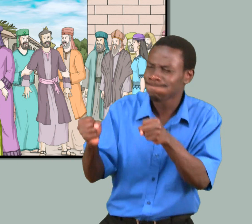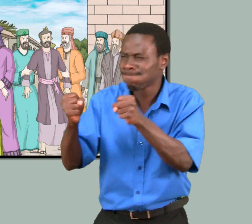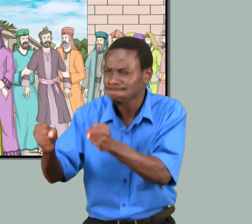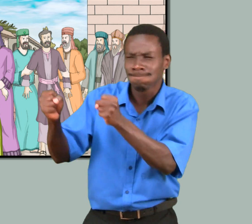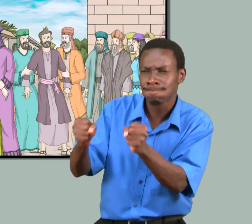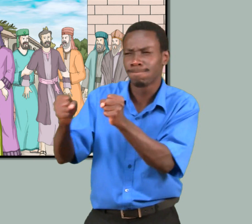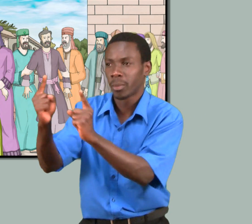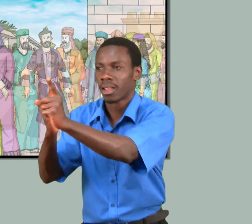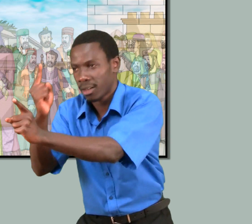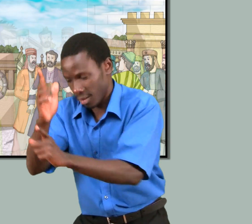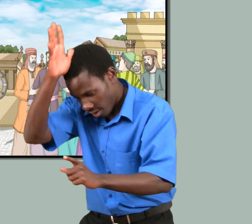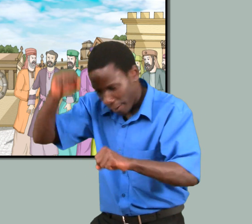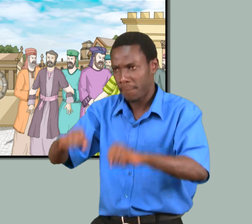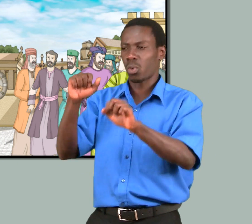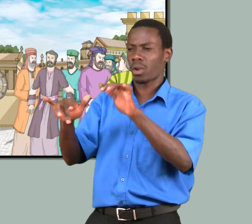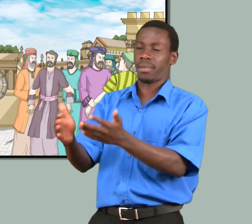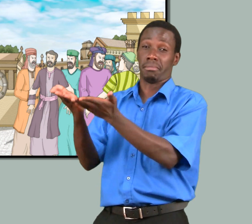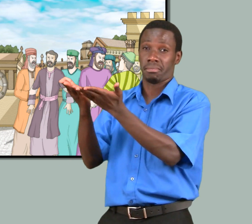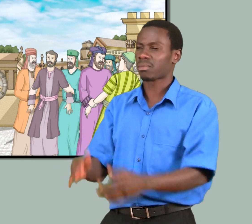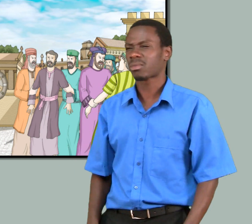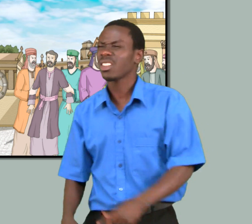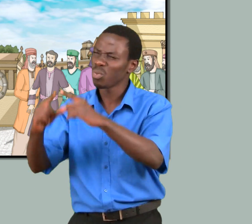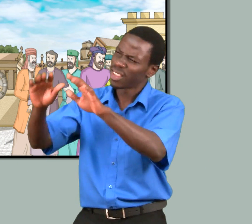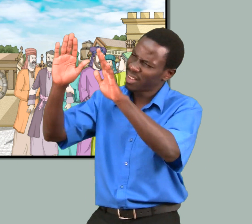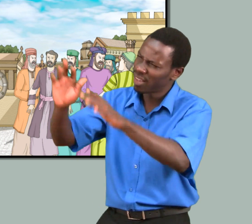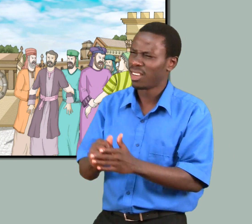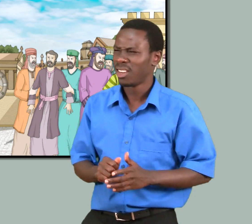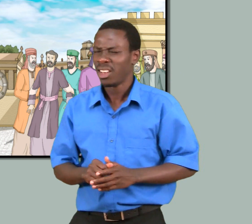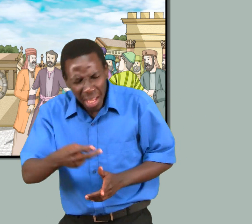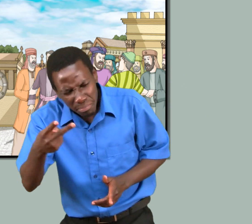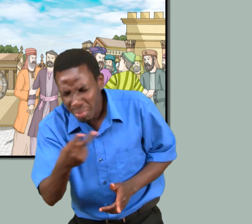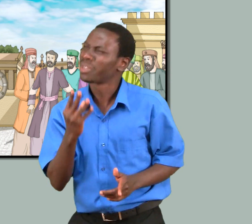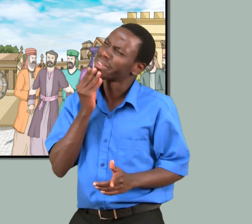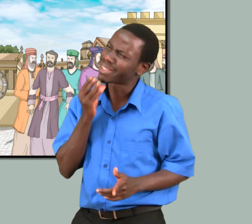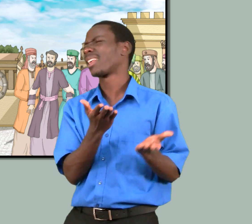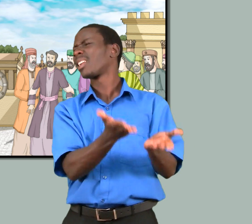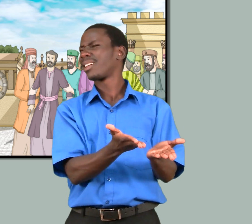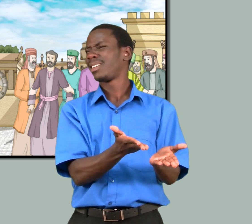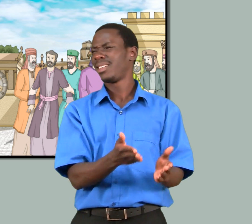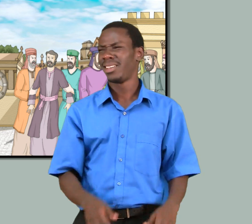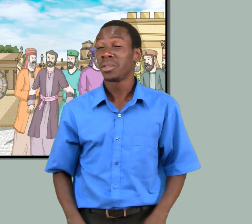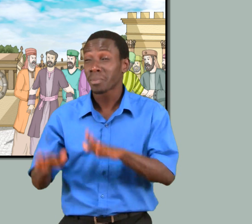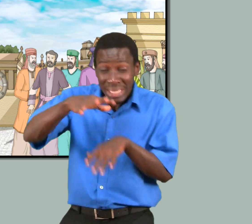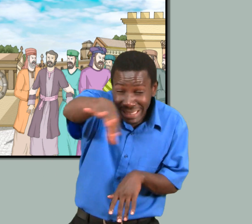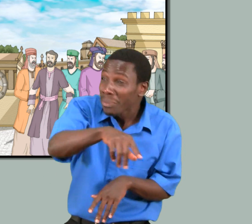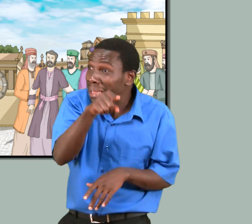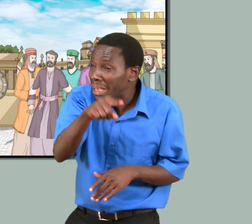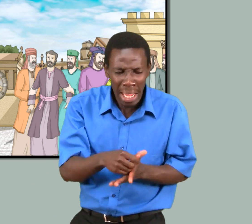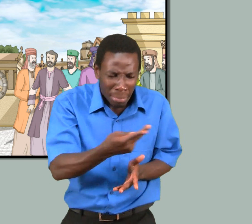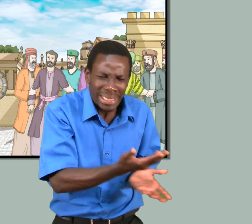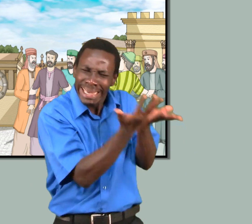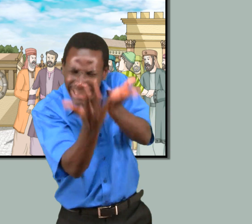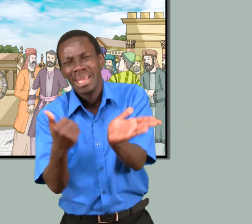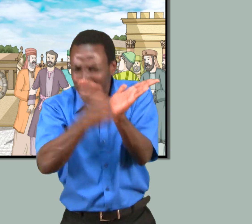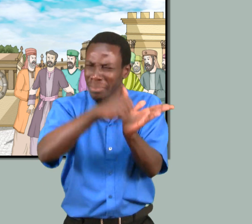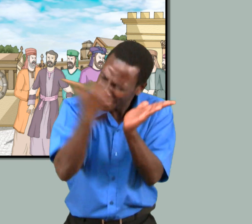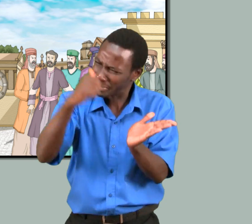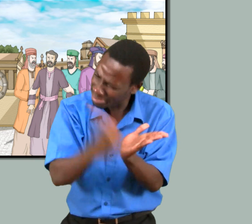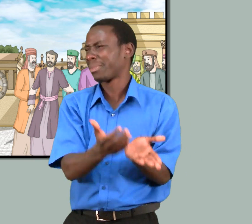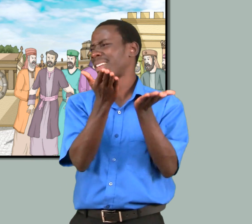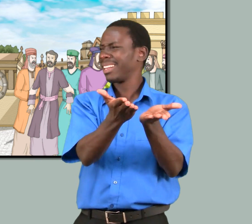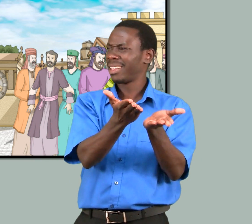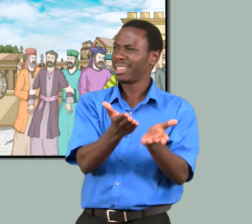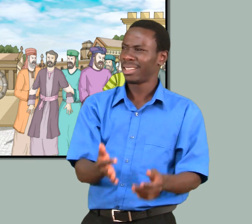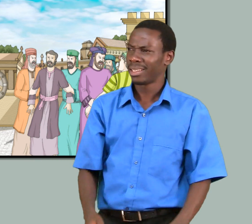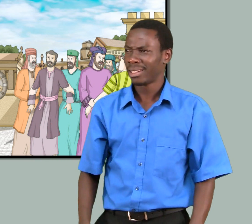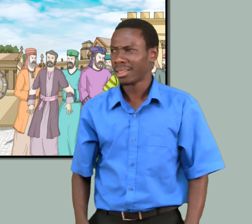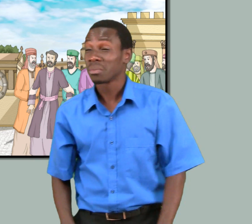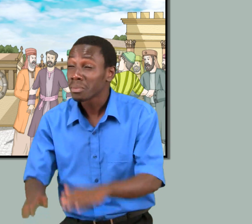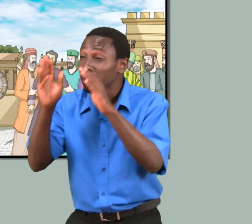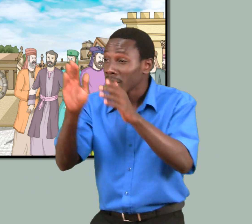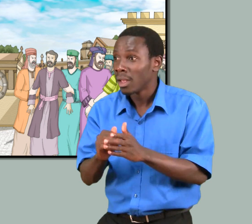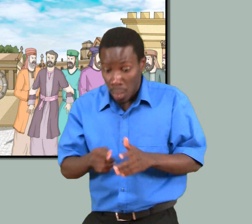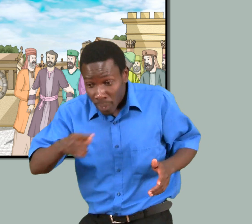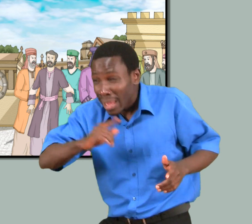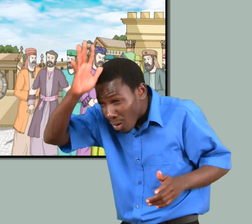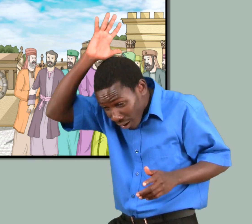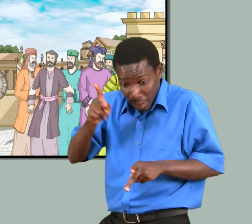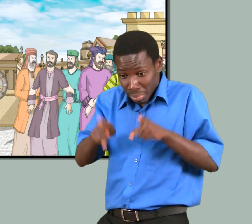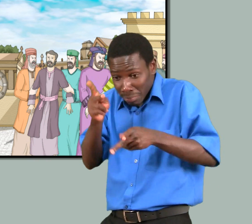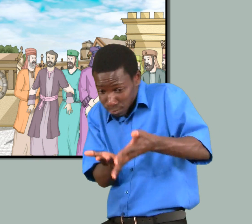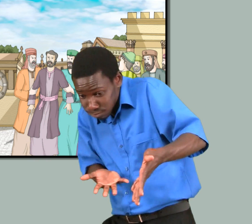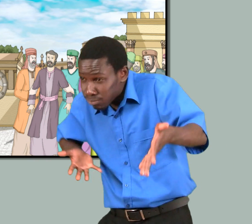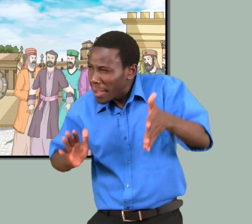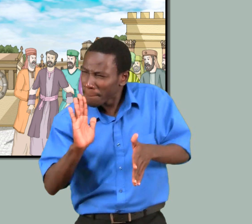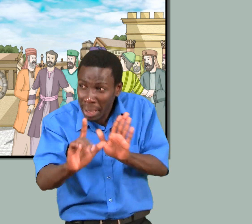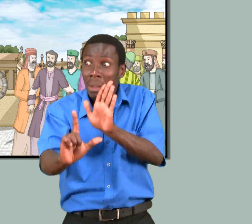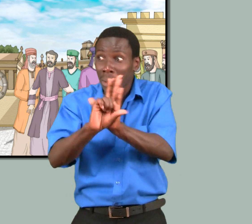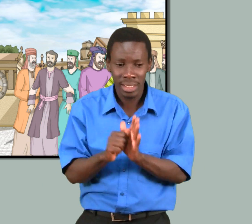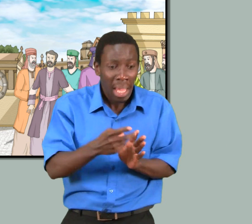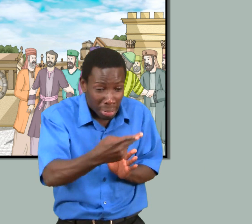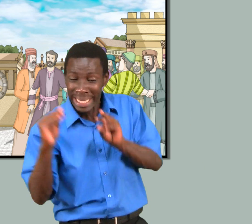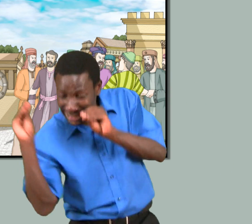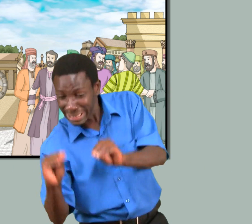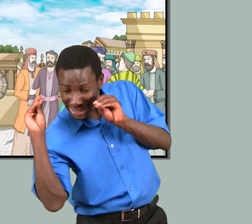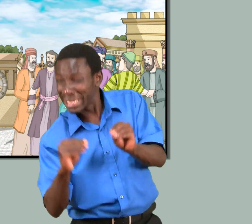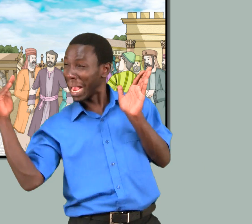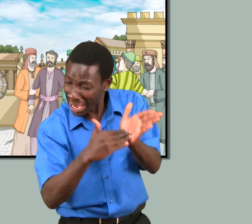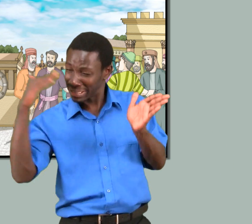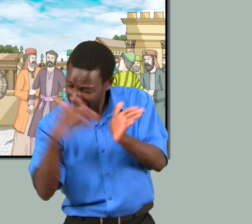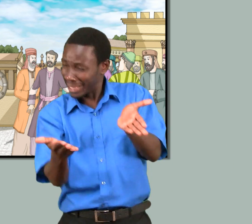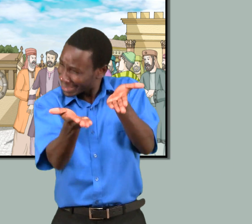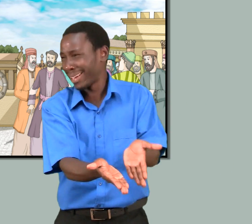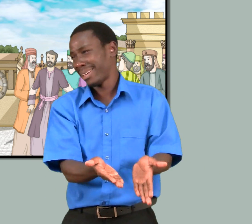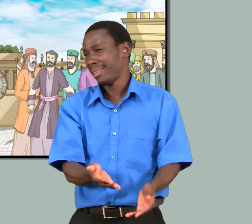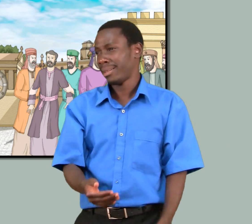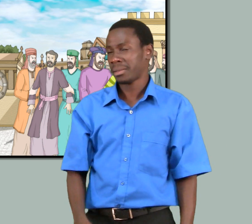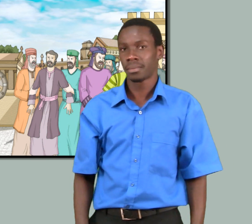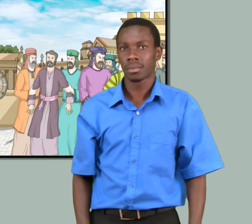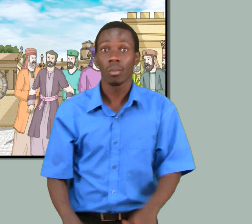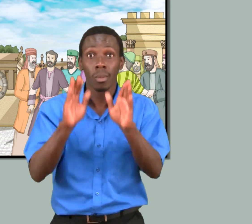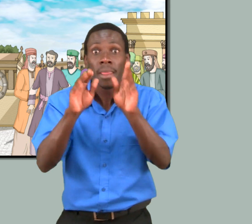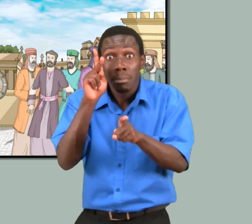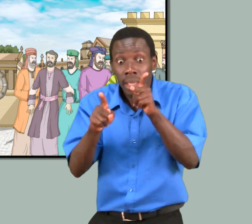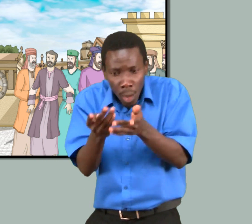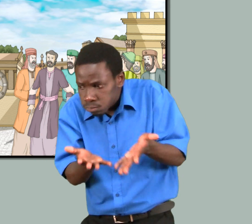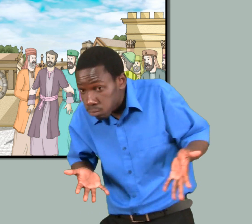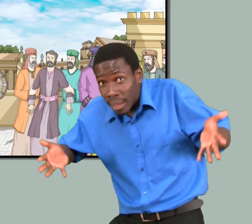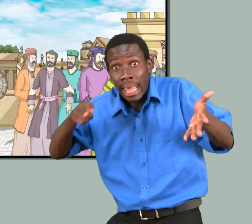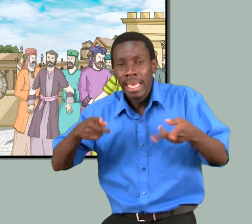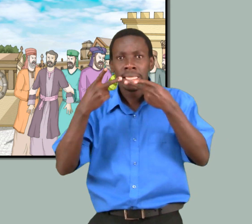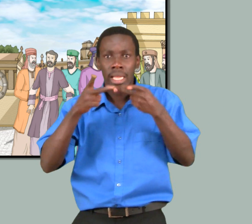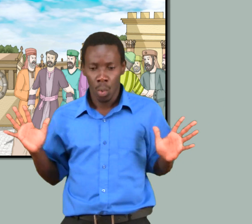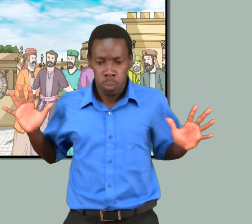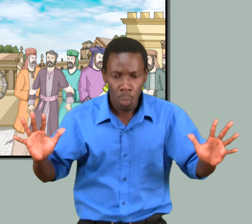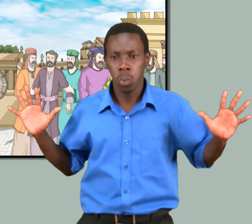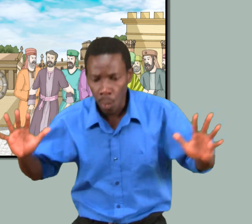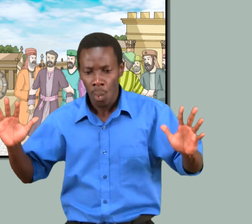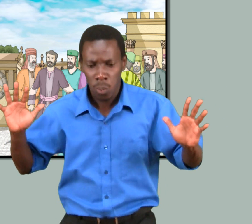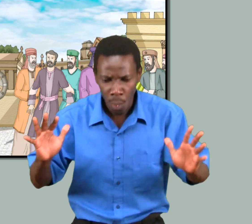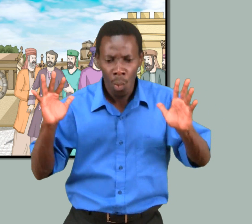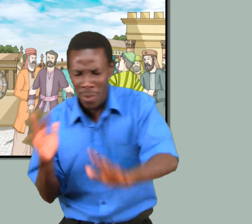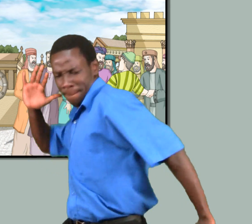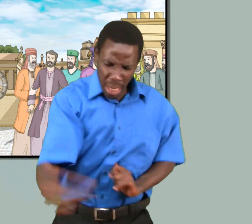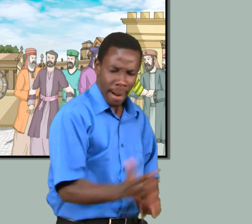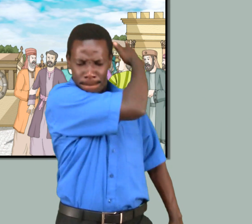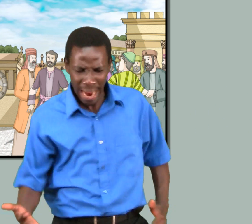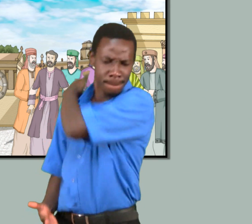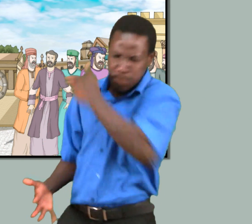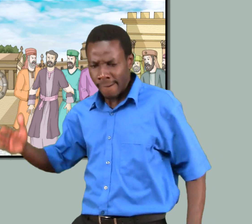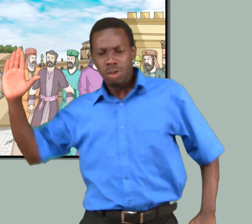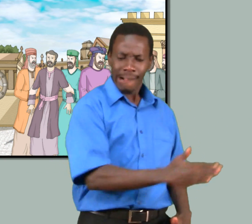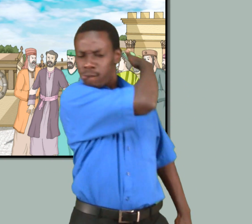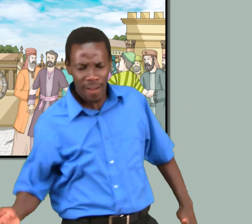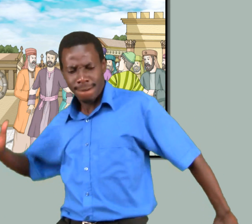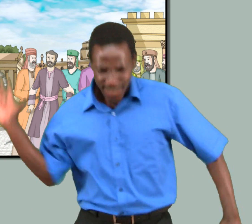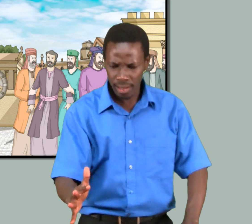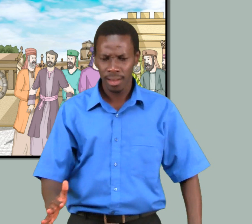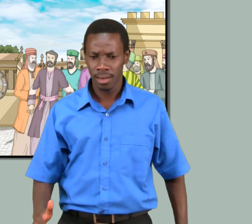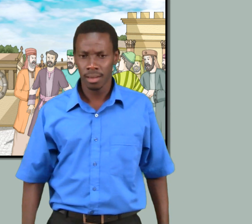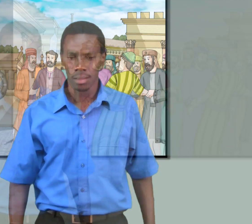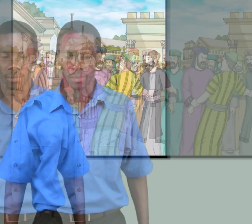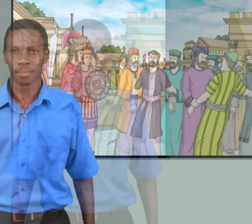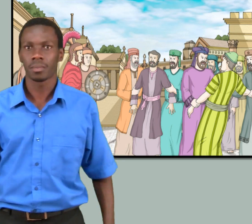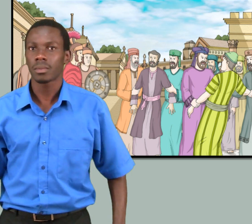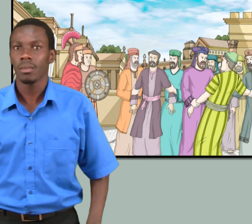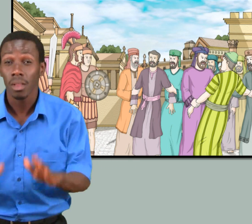They brought them to the magistrates and said, “These men are Jews and are throwing our city into turmoil by promoting customs that are unlawful for us Romans to adopt or practice.”